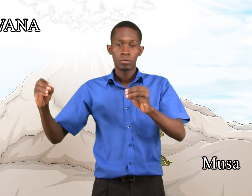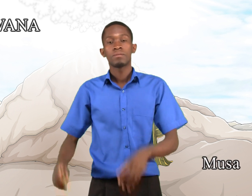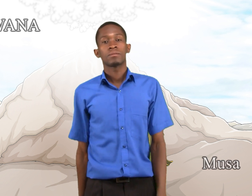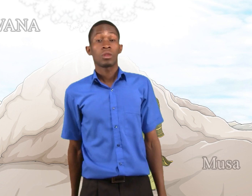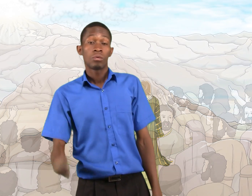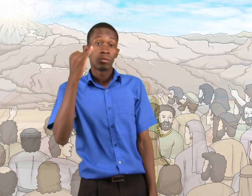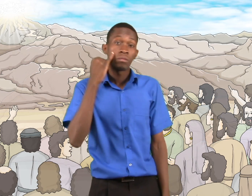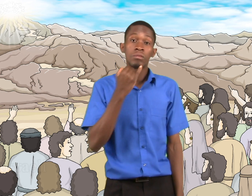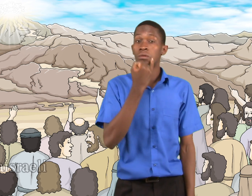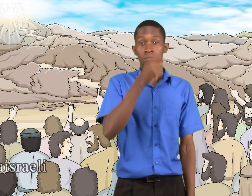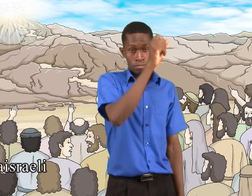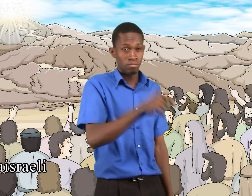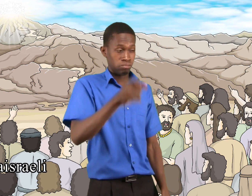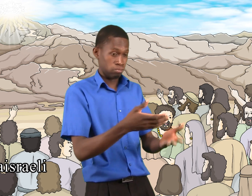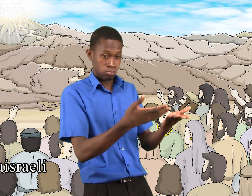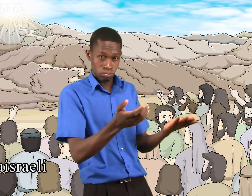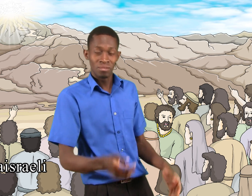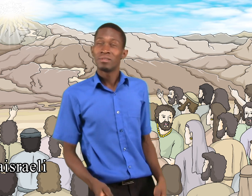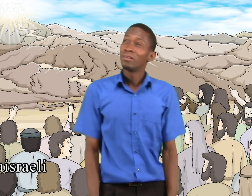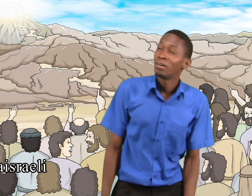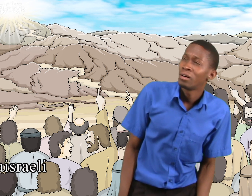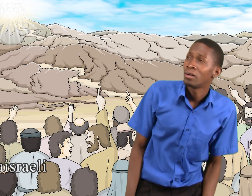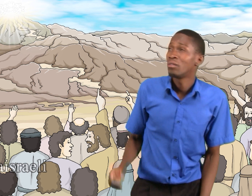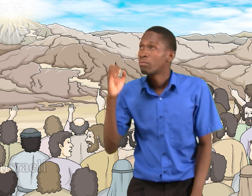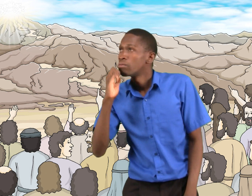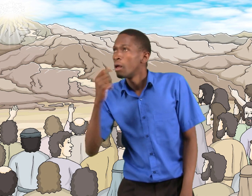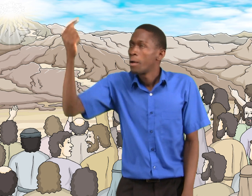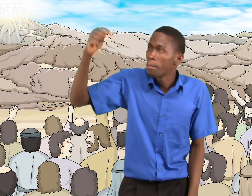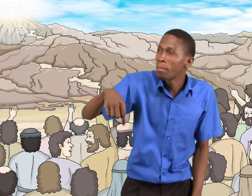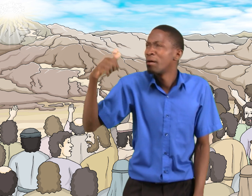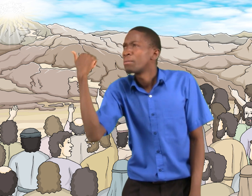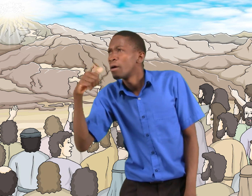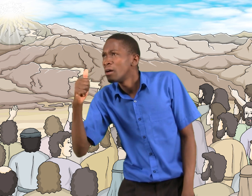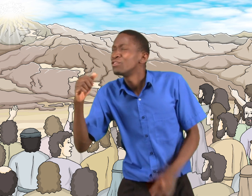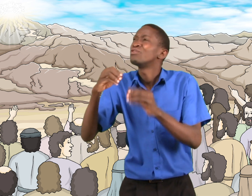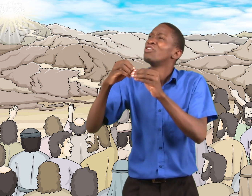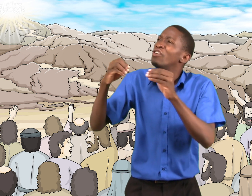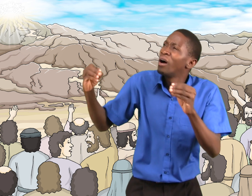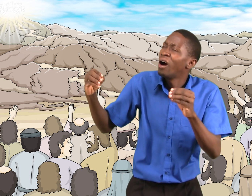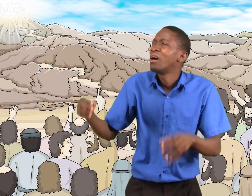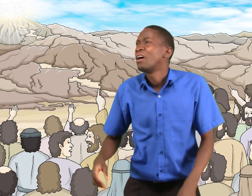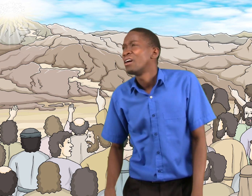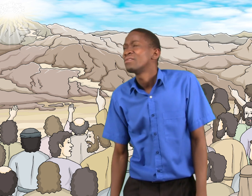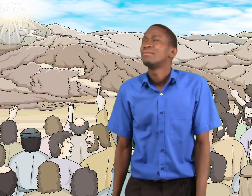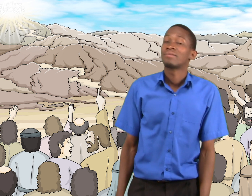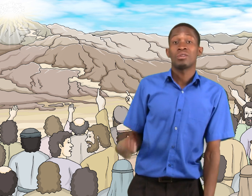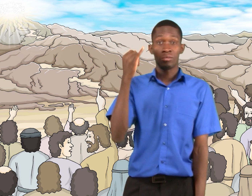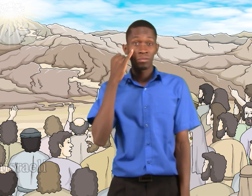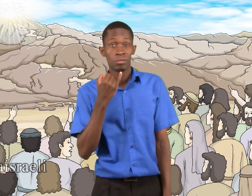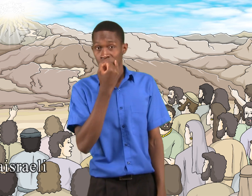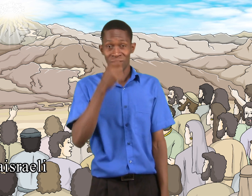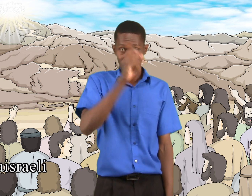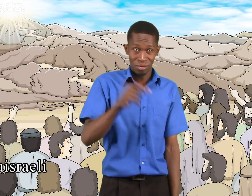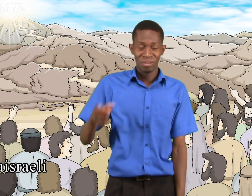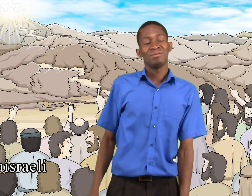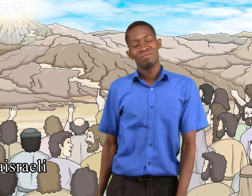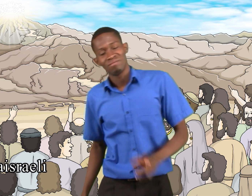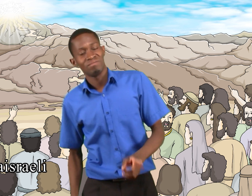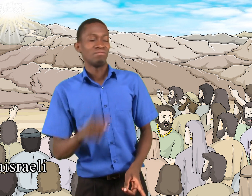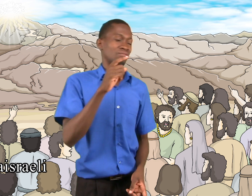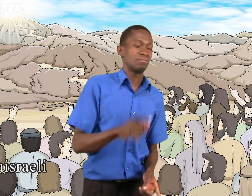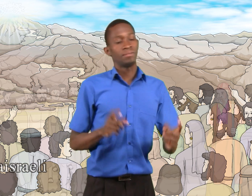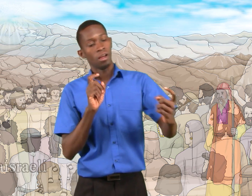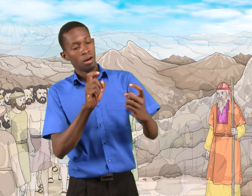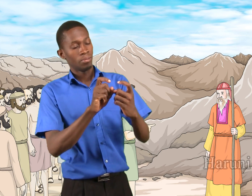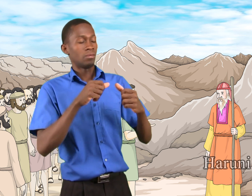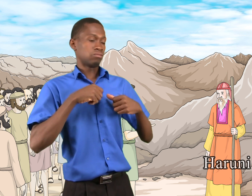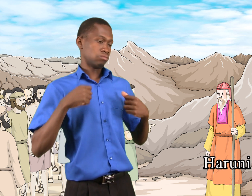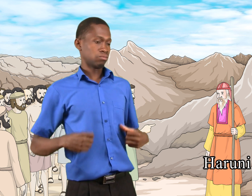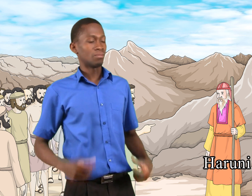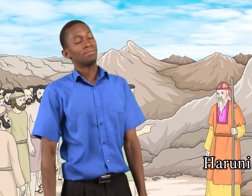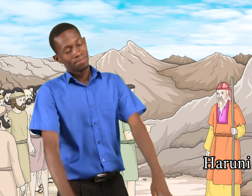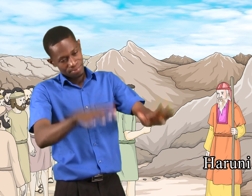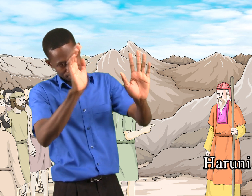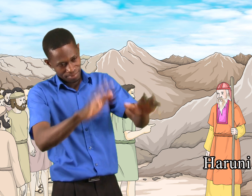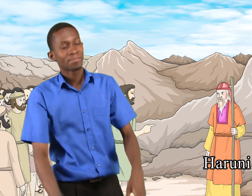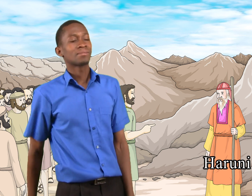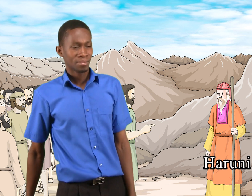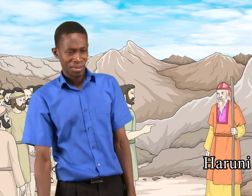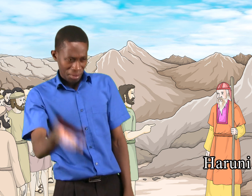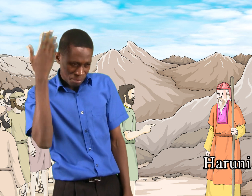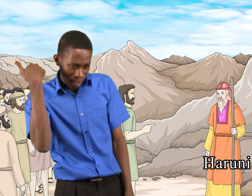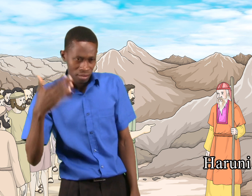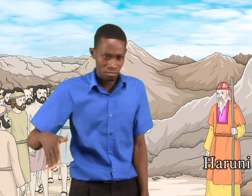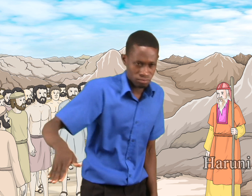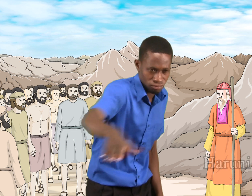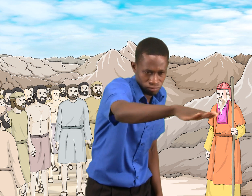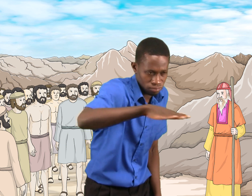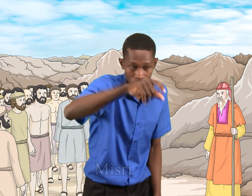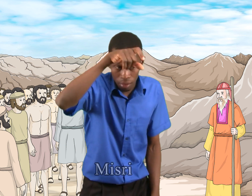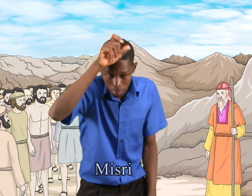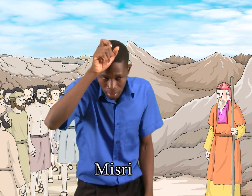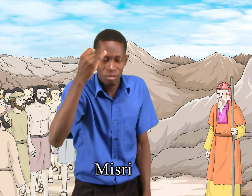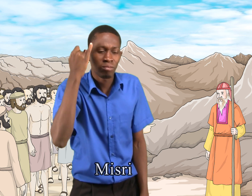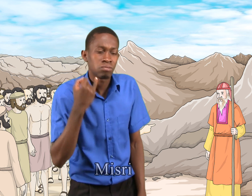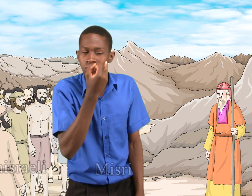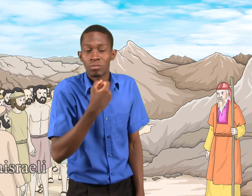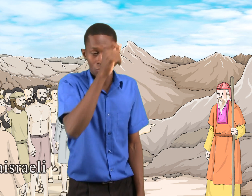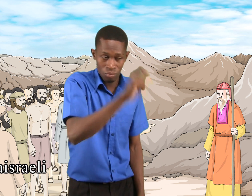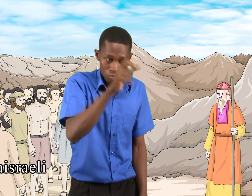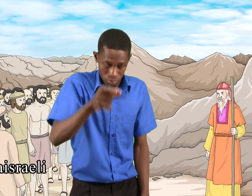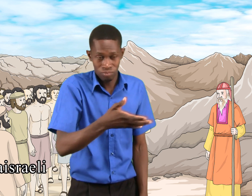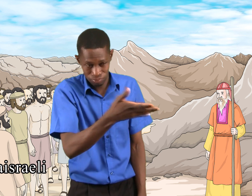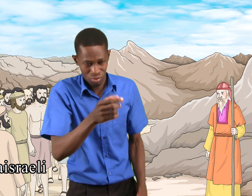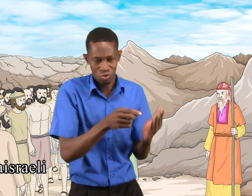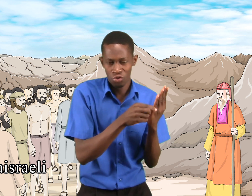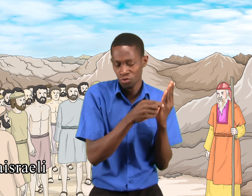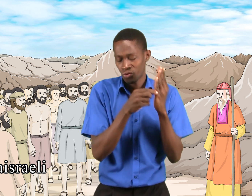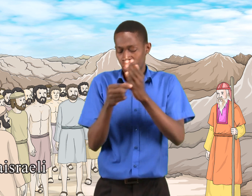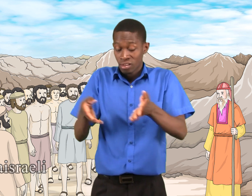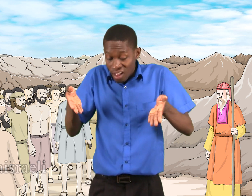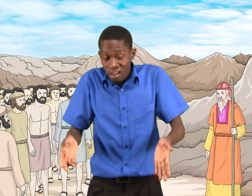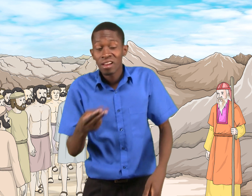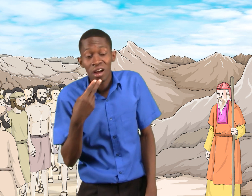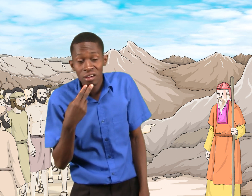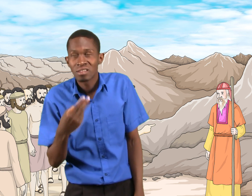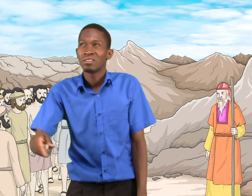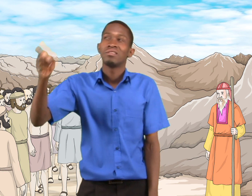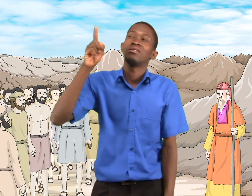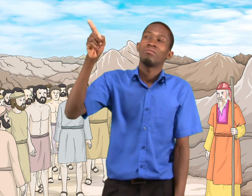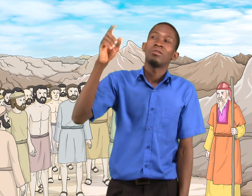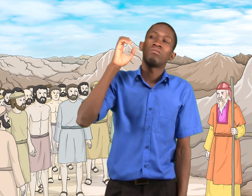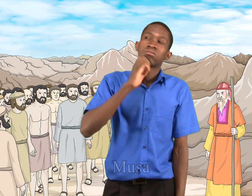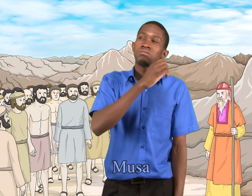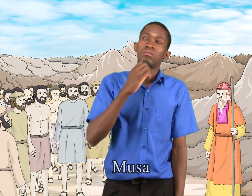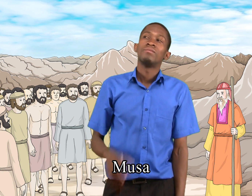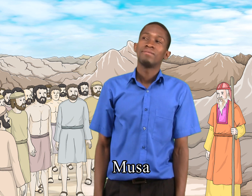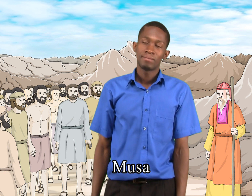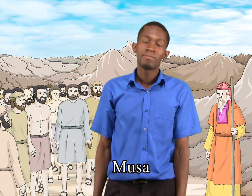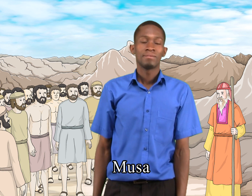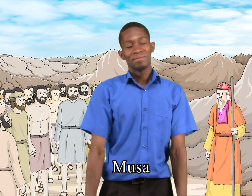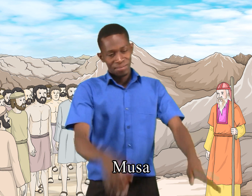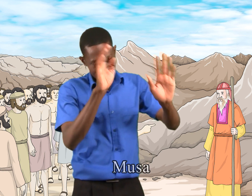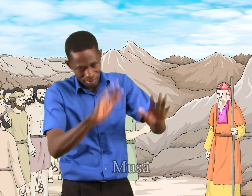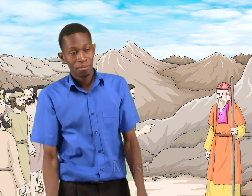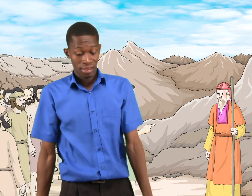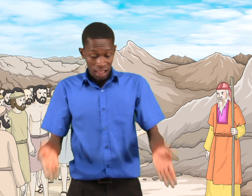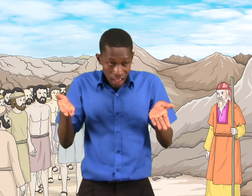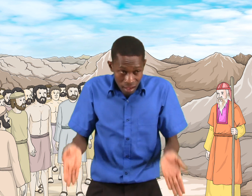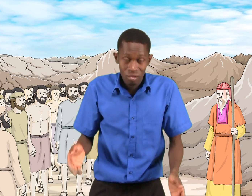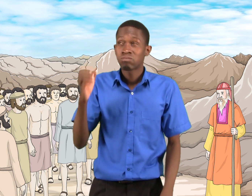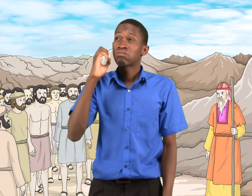Now when the people saw that Moses was delayed in coming down from the mountain, they gathered around Aaron and said, “Come, make us gods who will go before us.